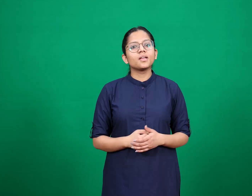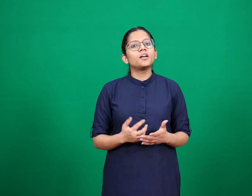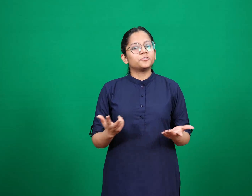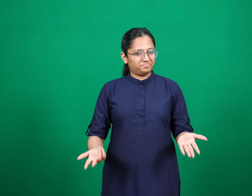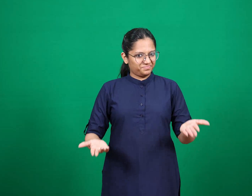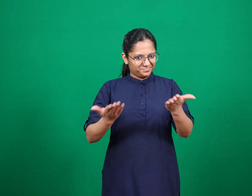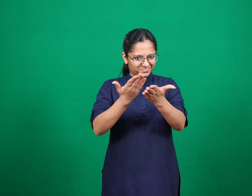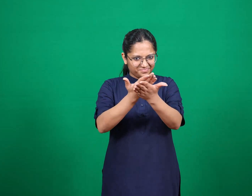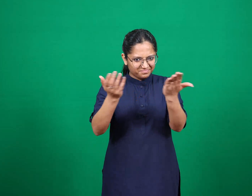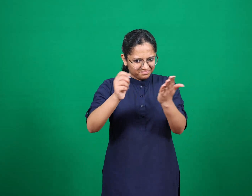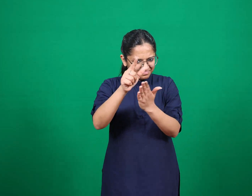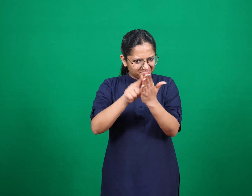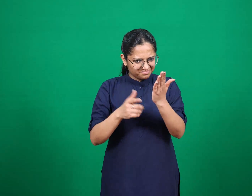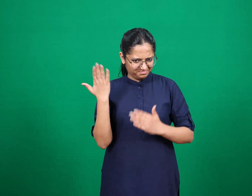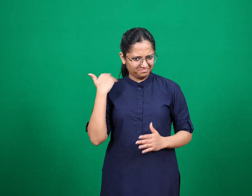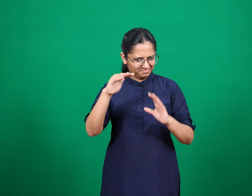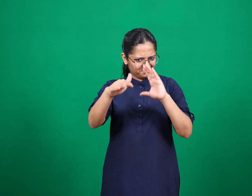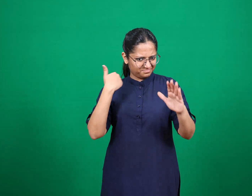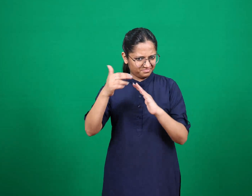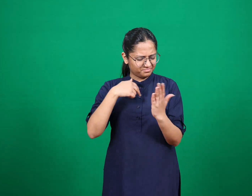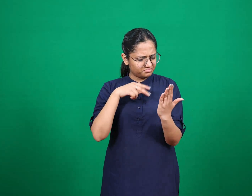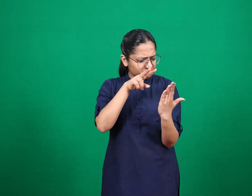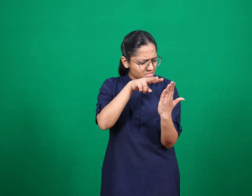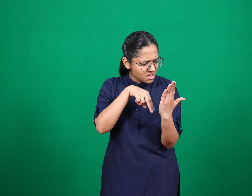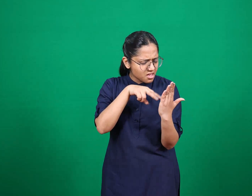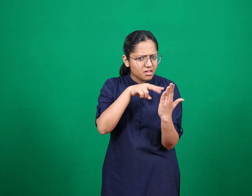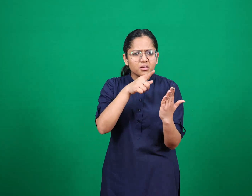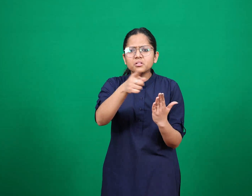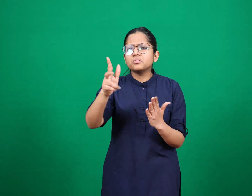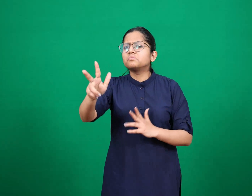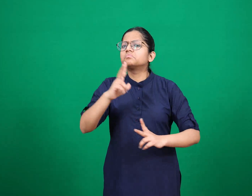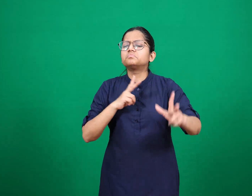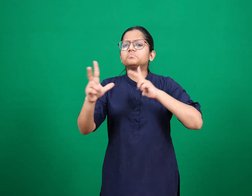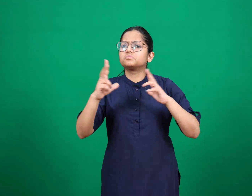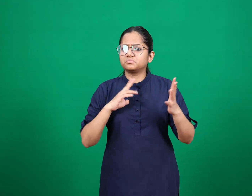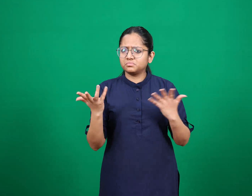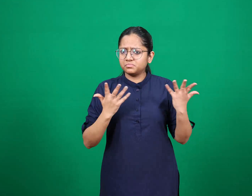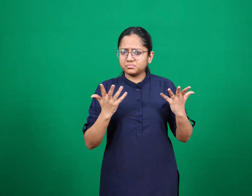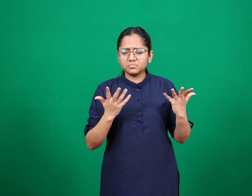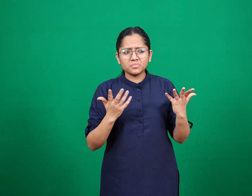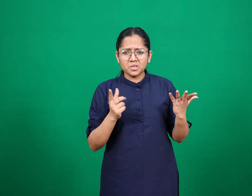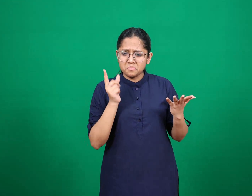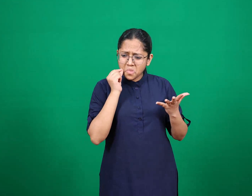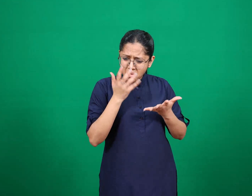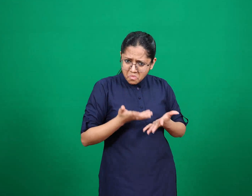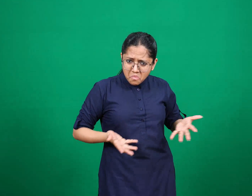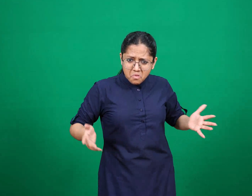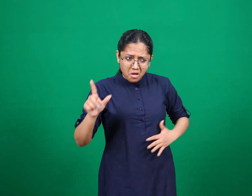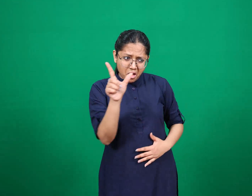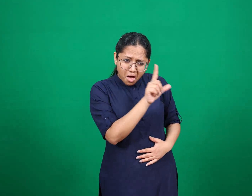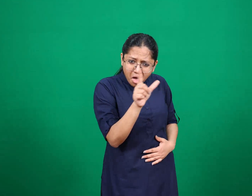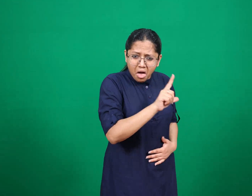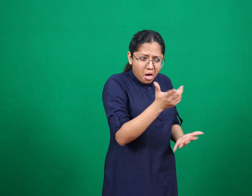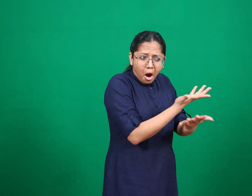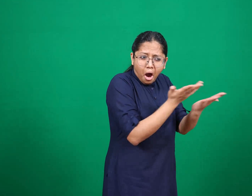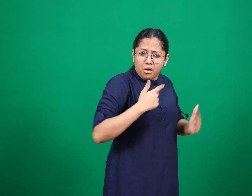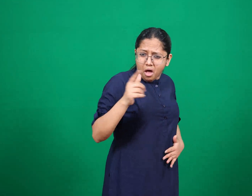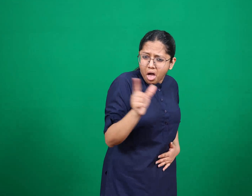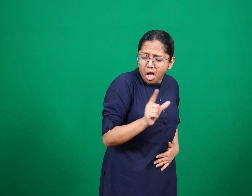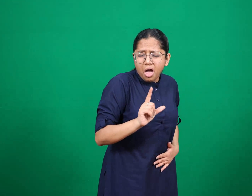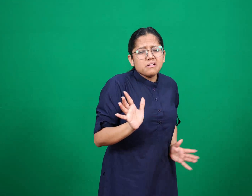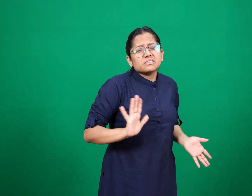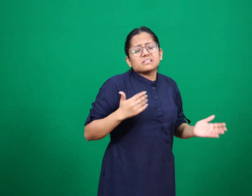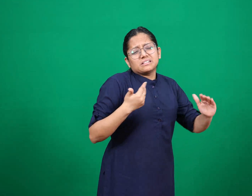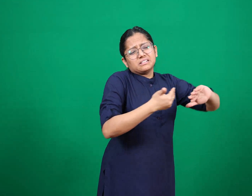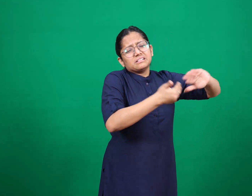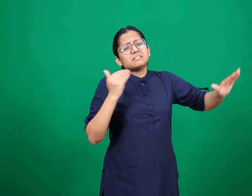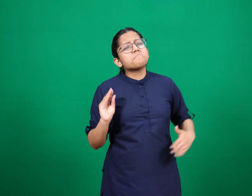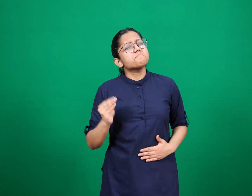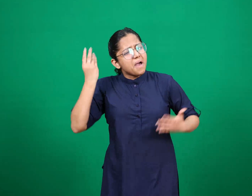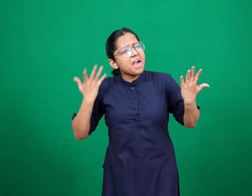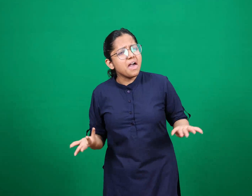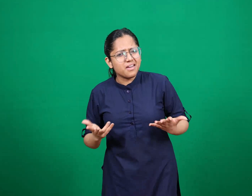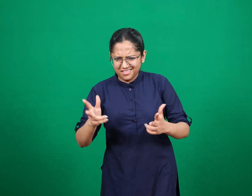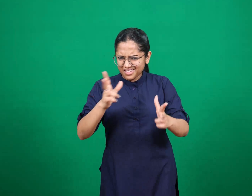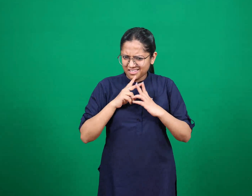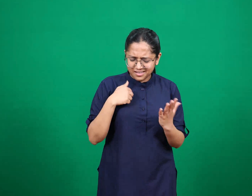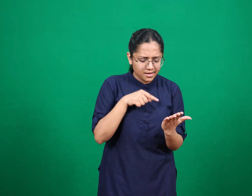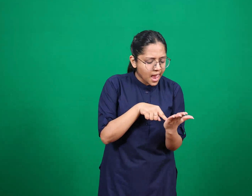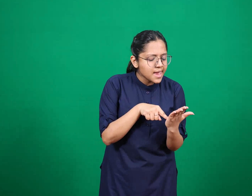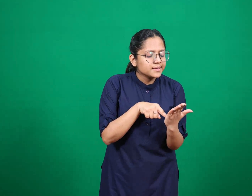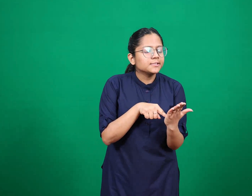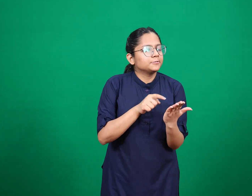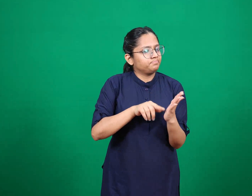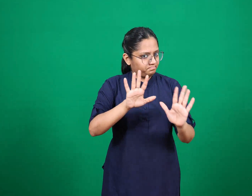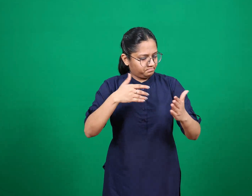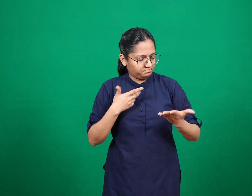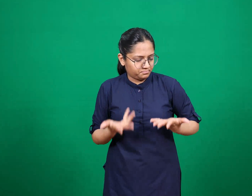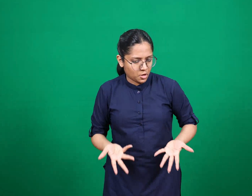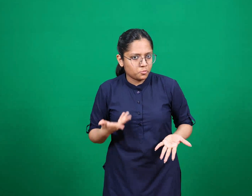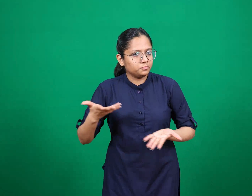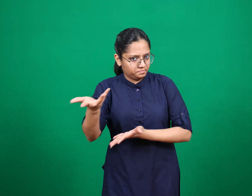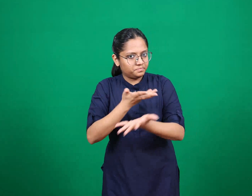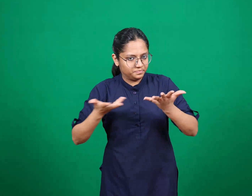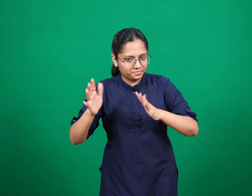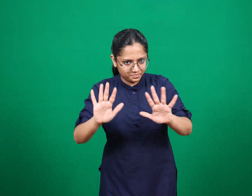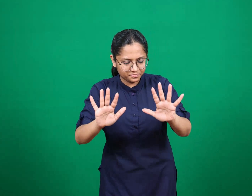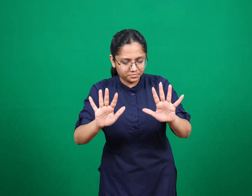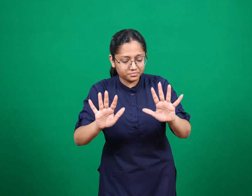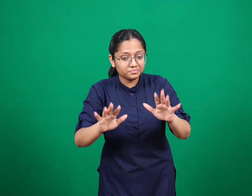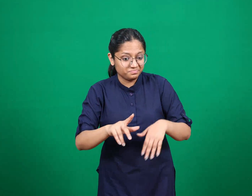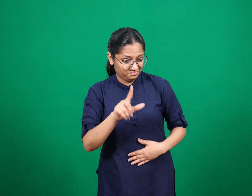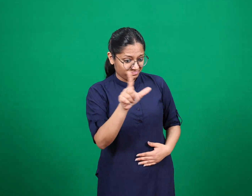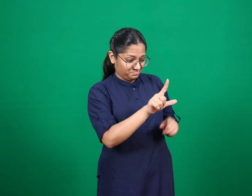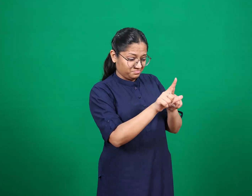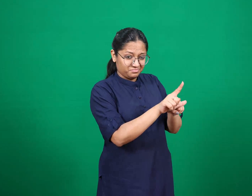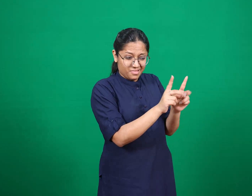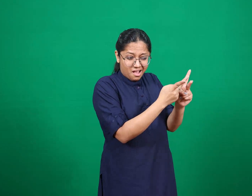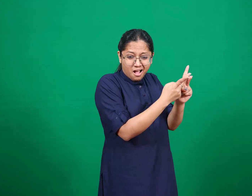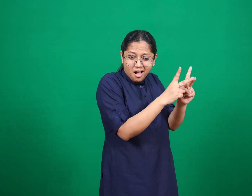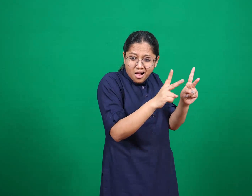Now for the matters you wrote about: It is good to abstain from sexual relations.